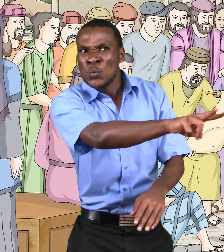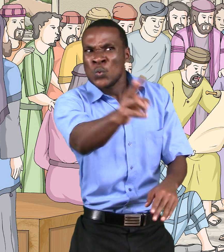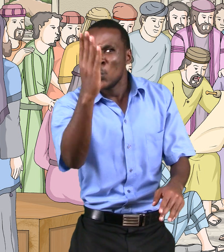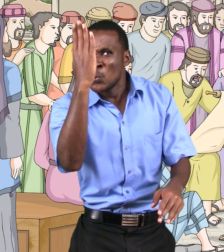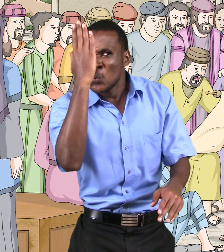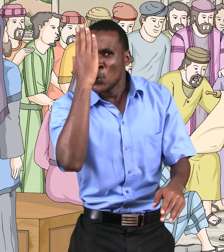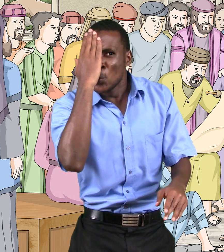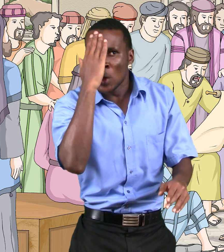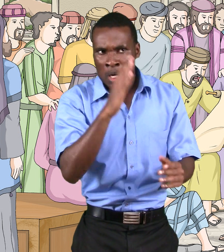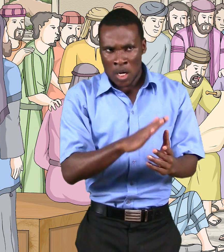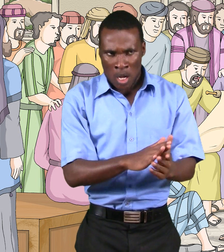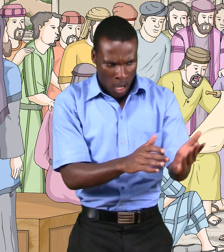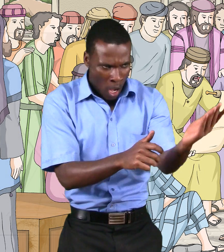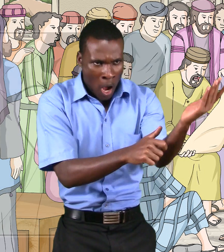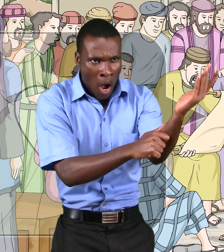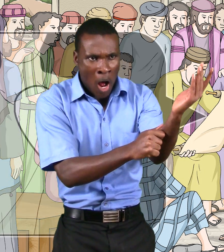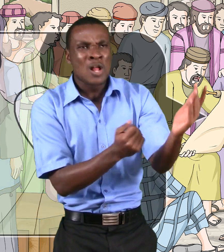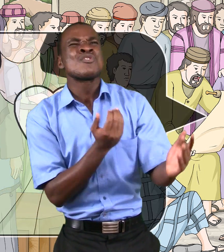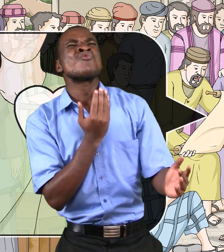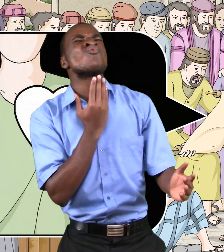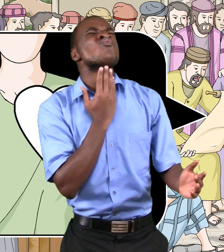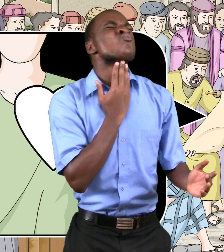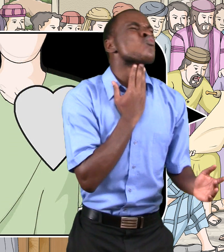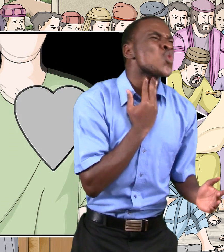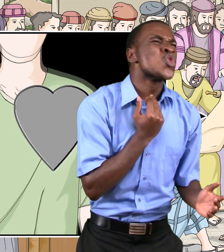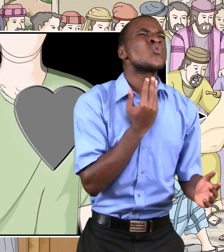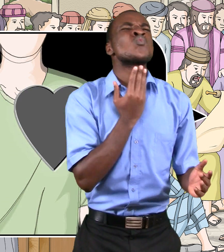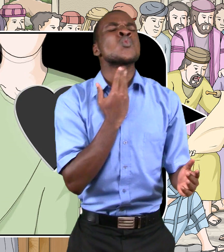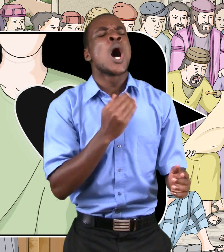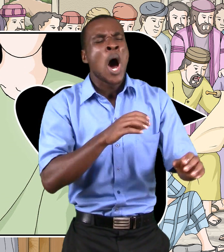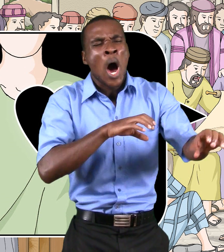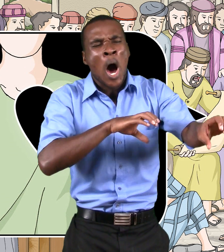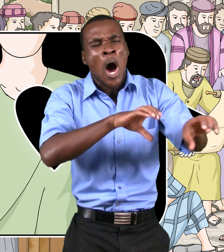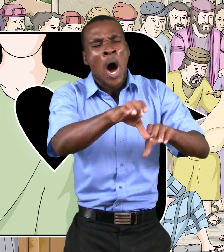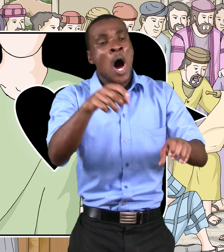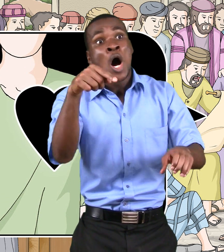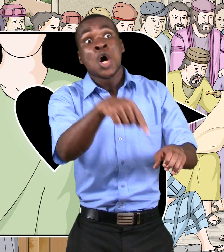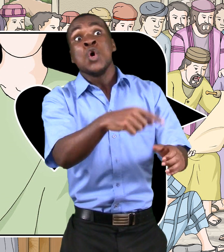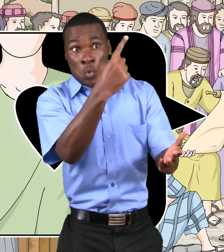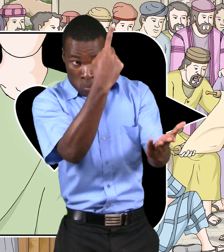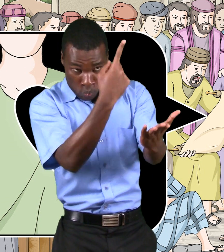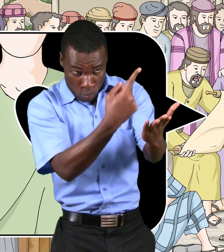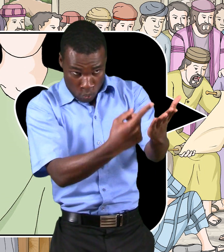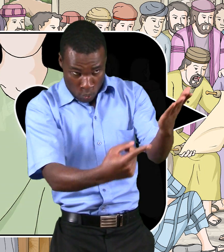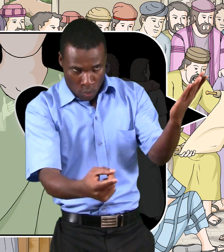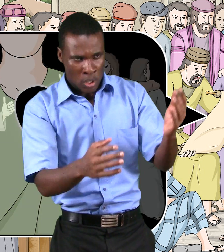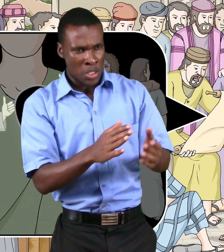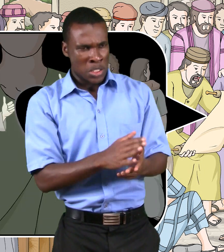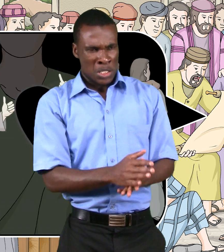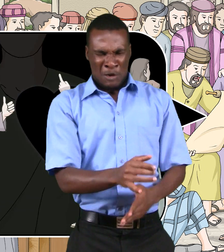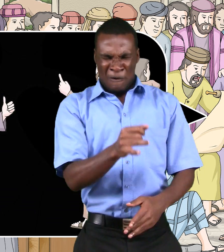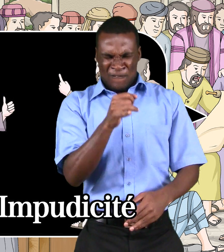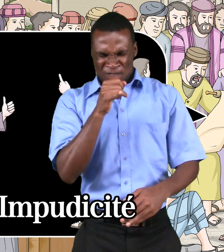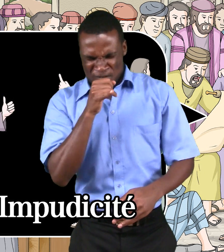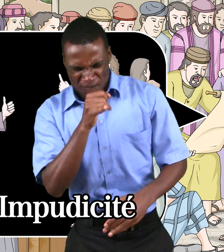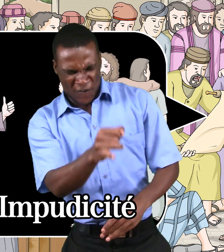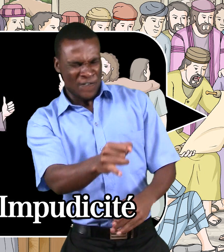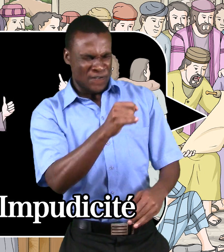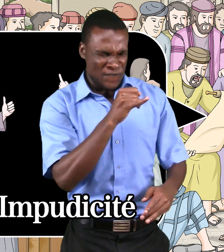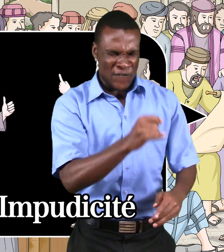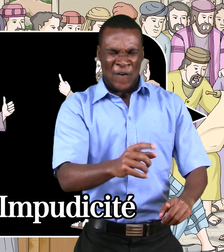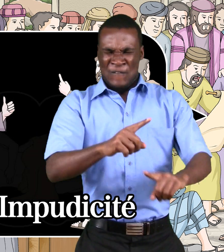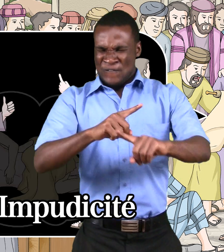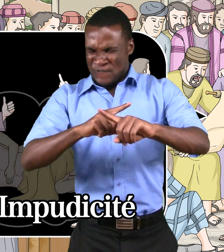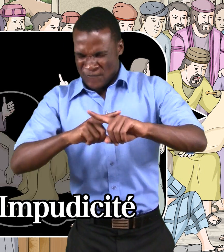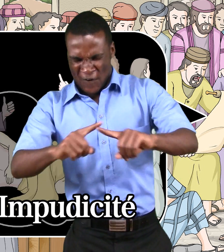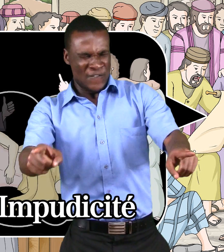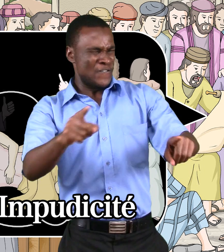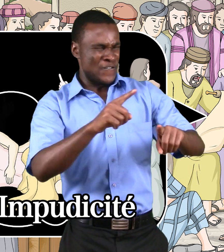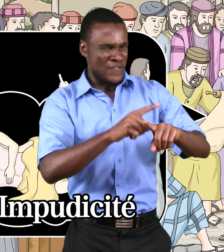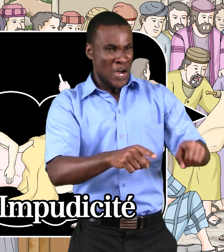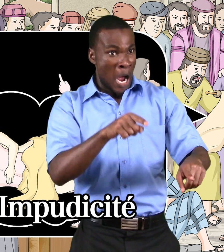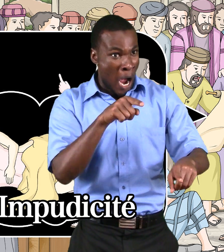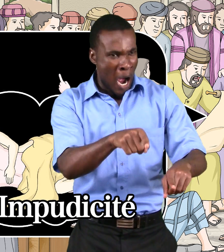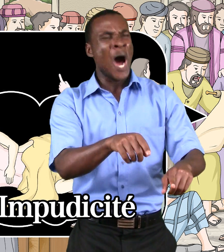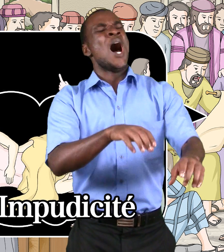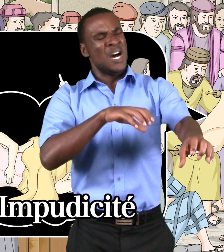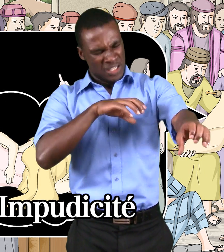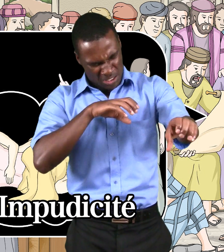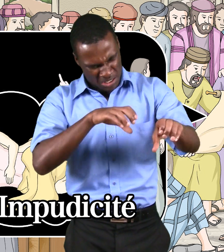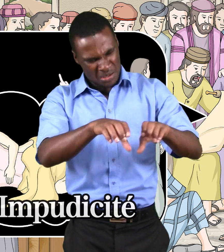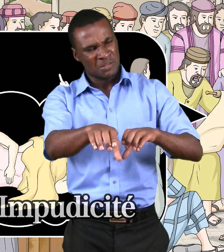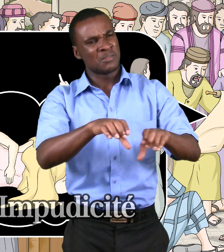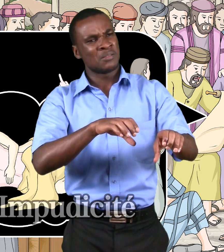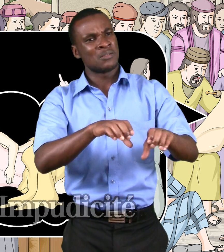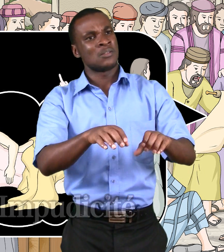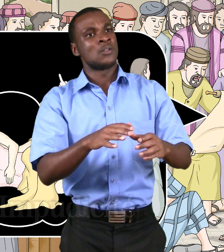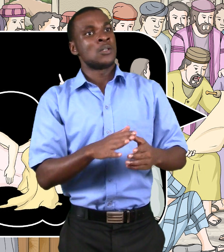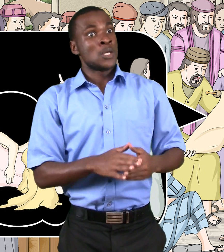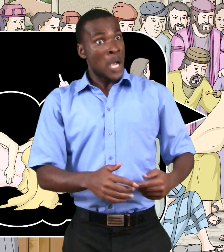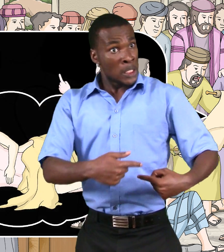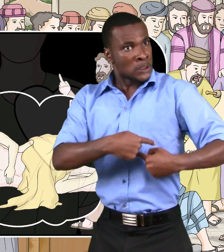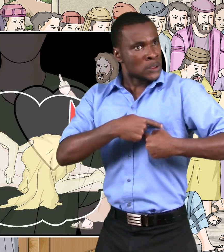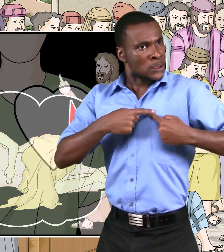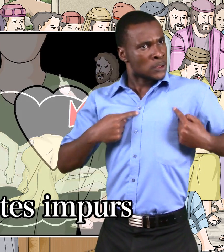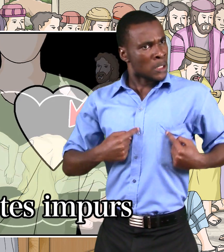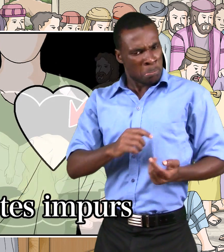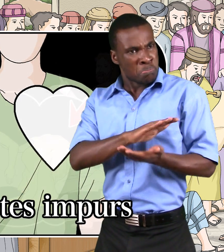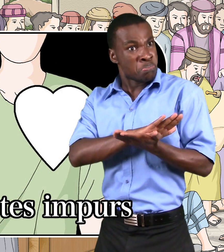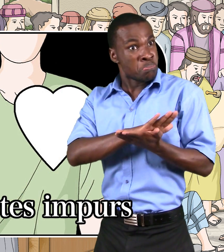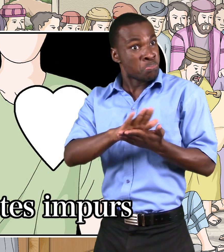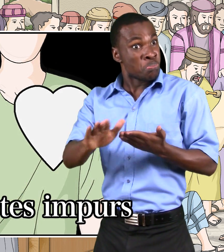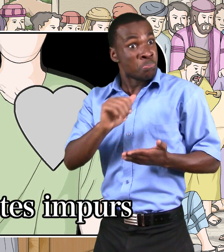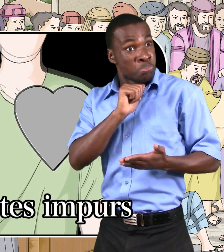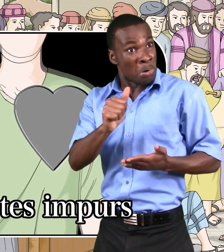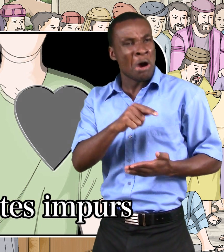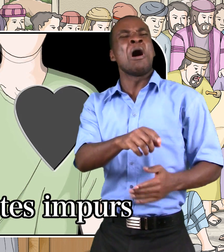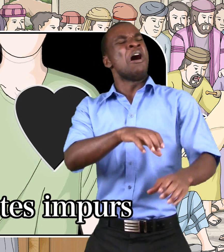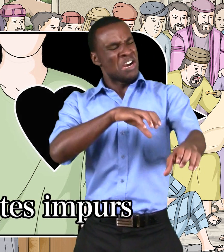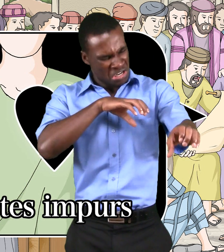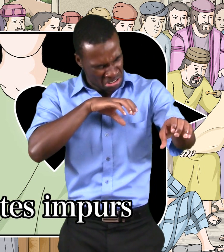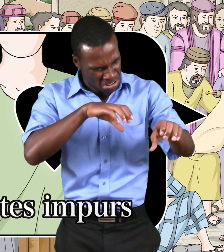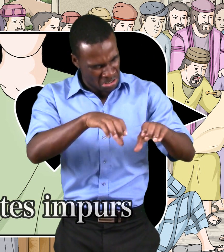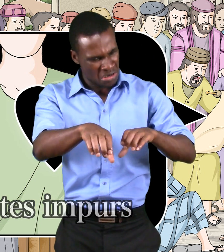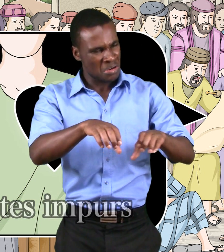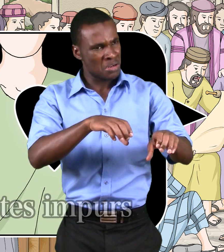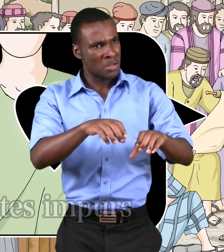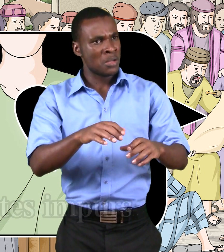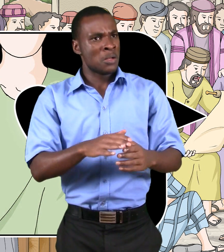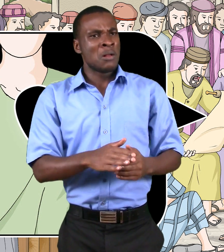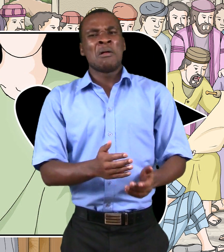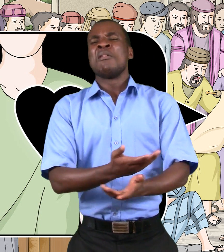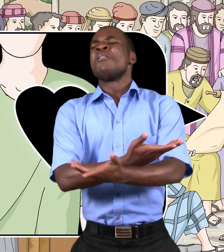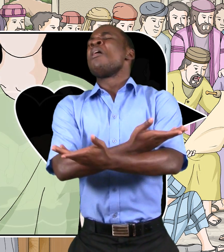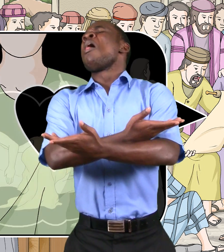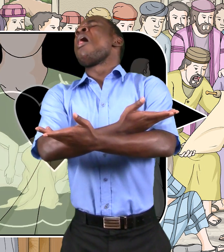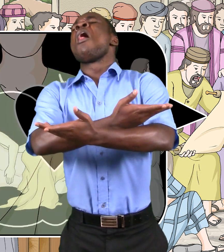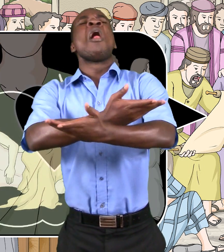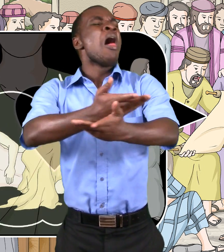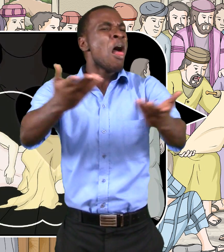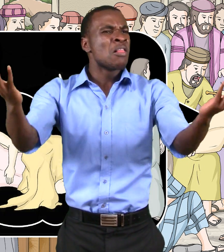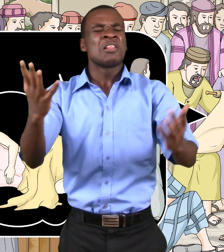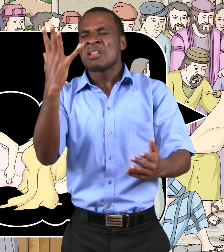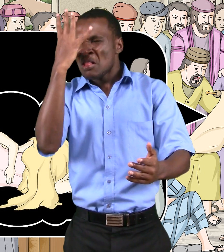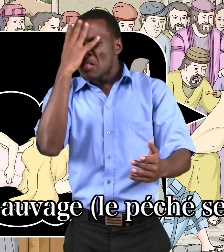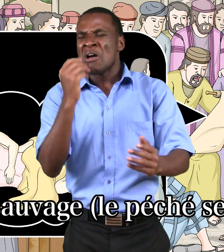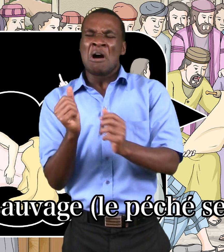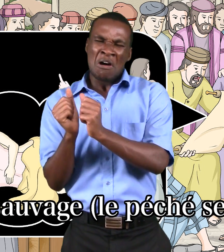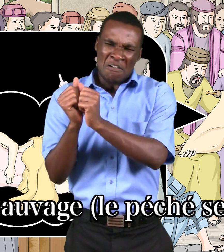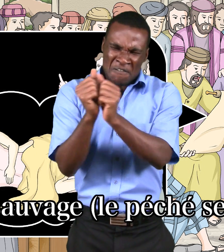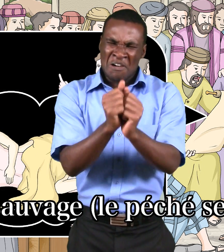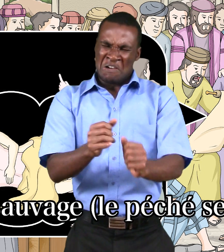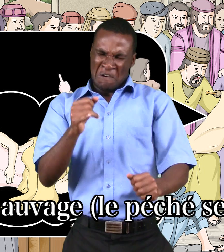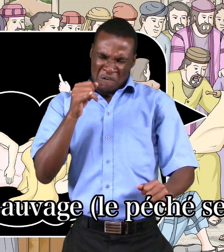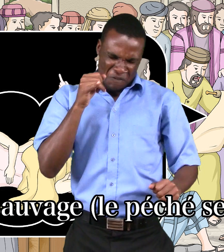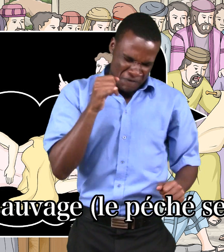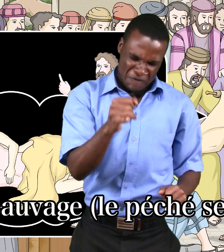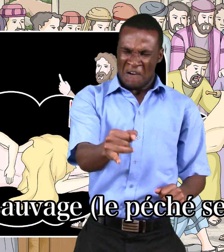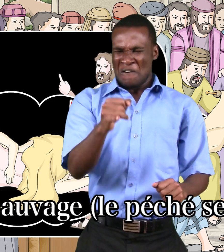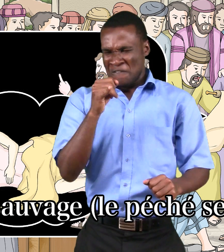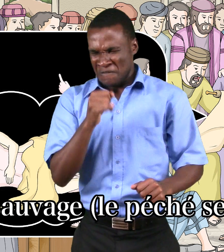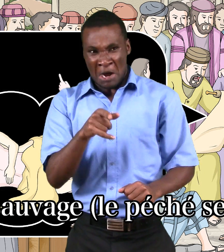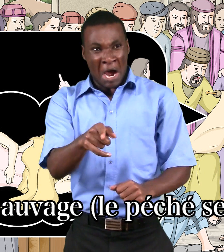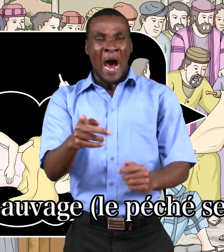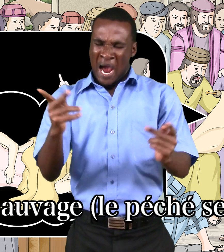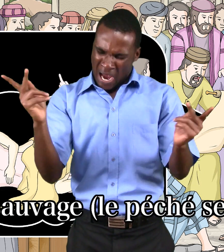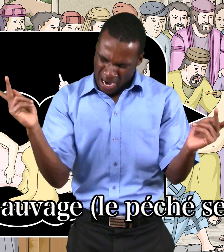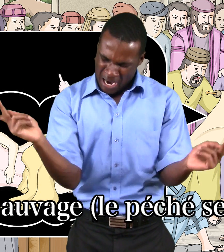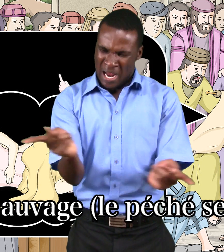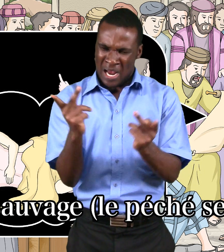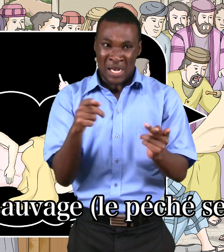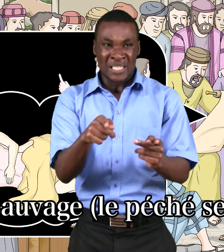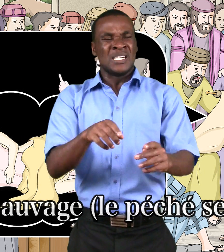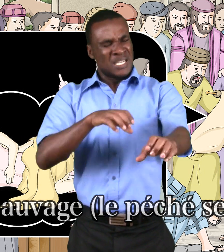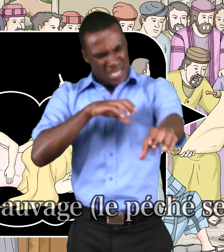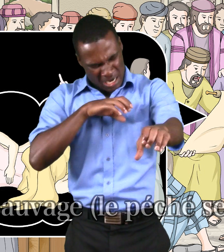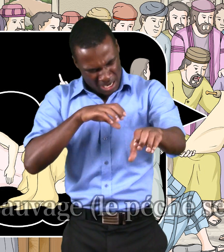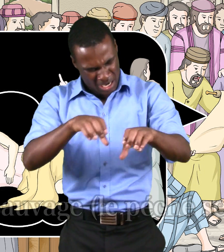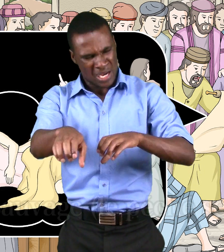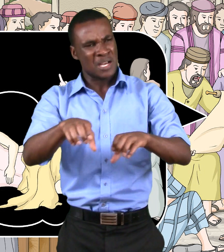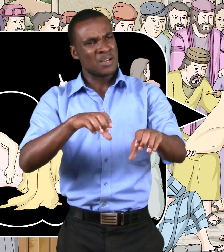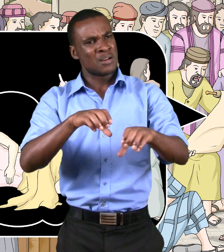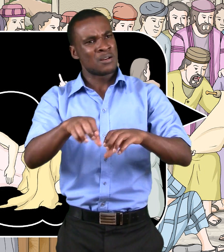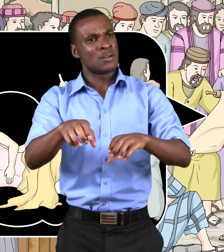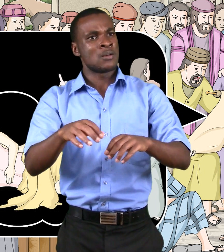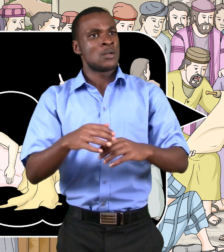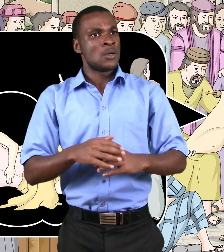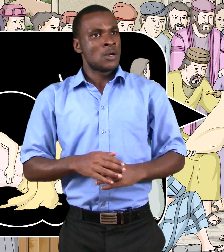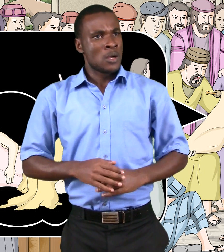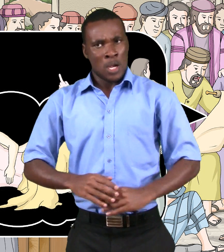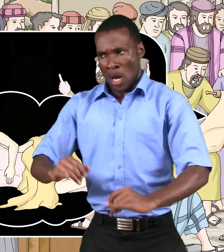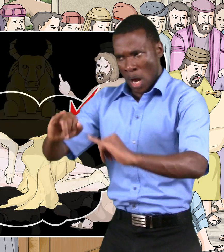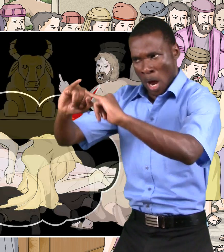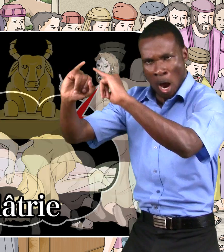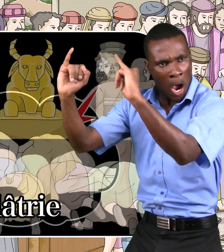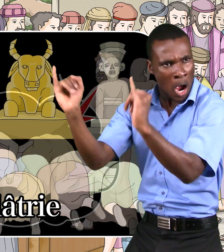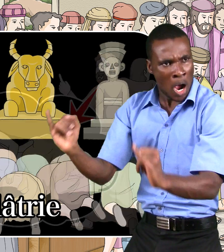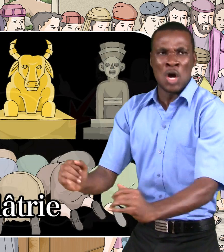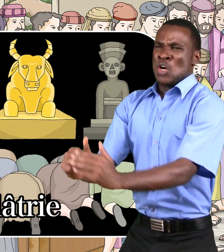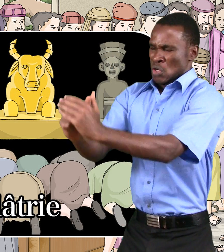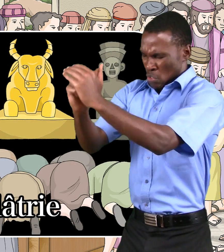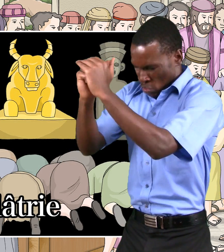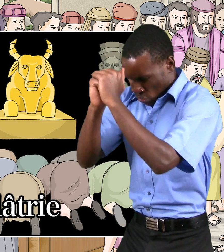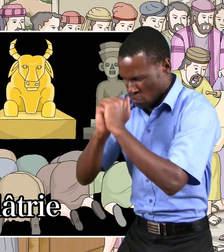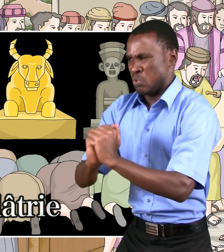The acts of the flesh are obvious: sexual immorality, impurity, and debauchery;